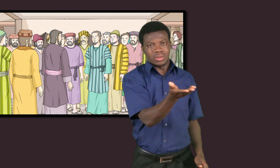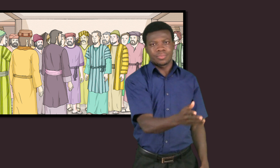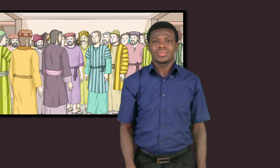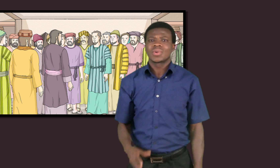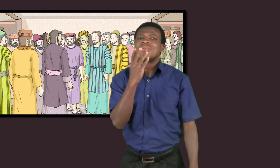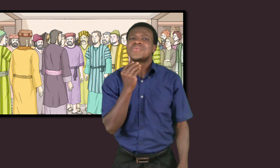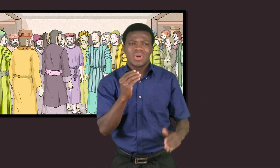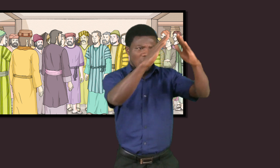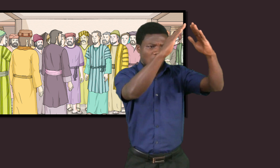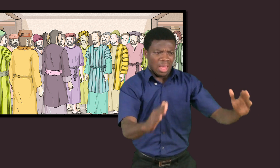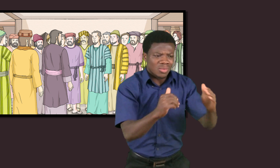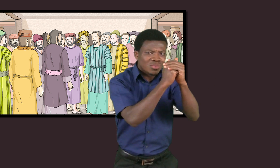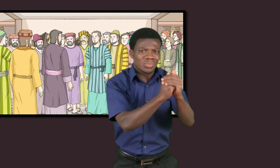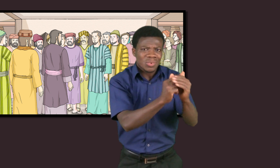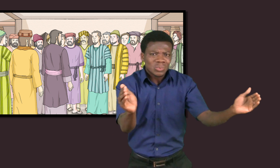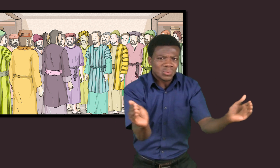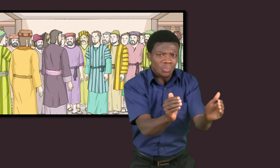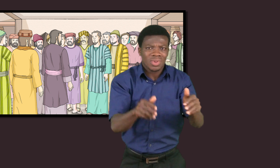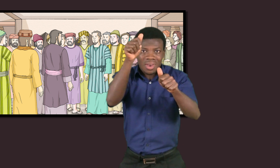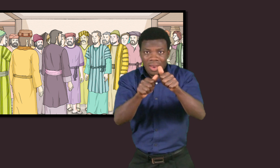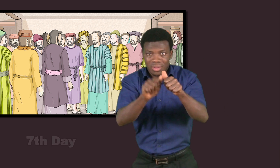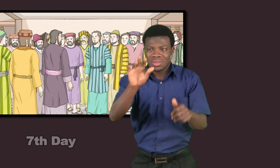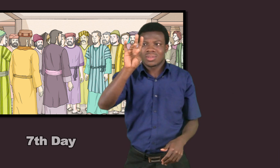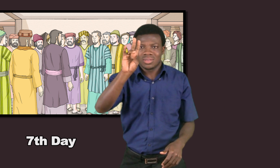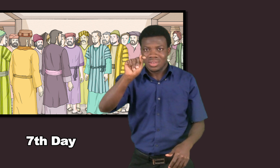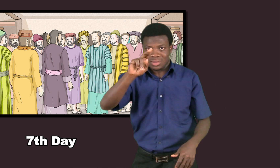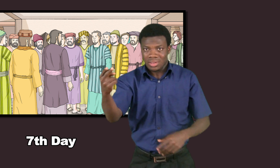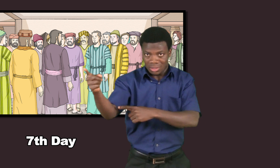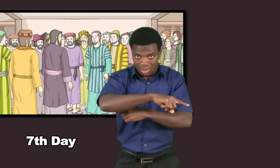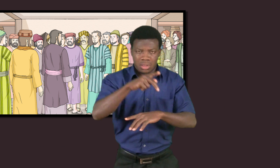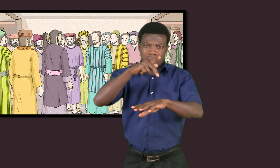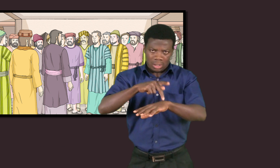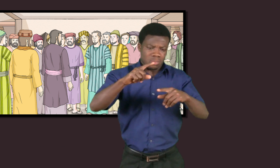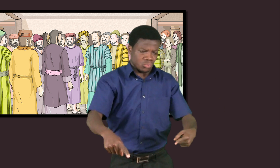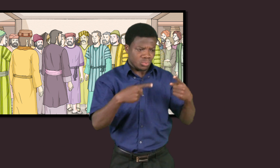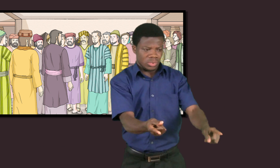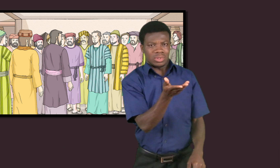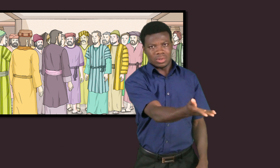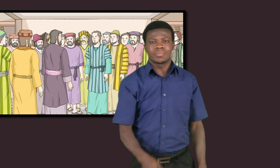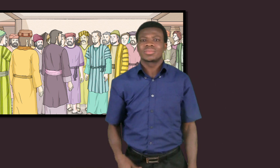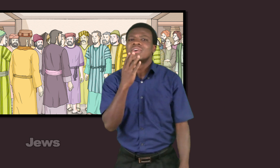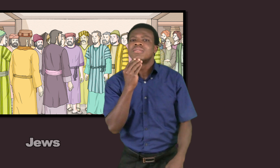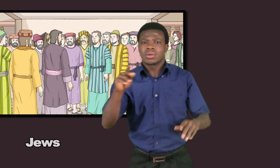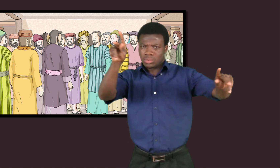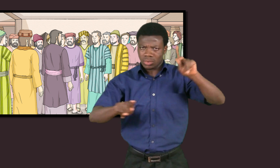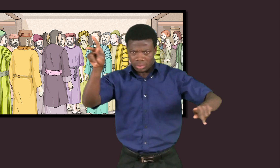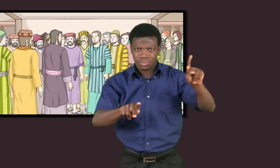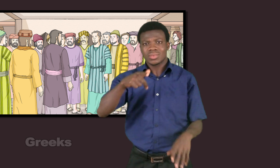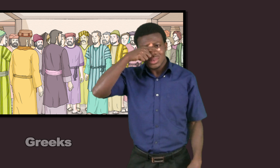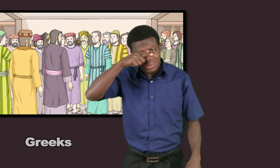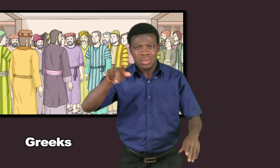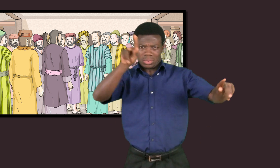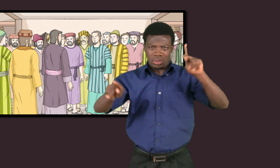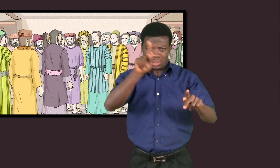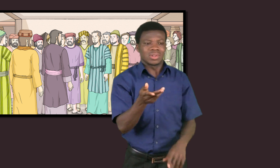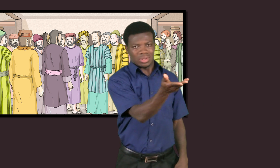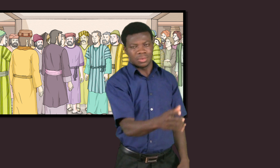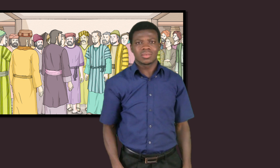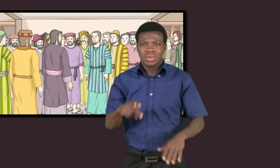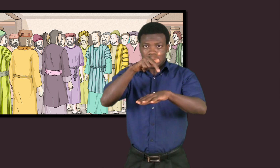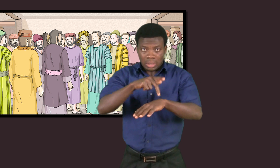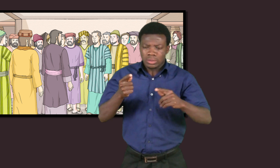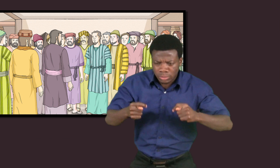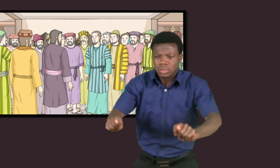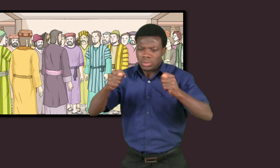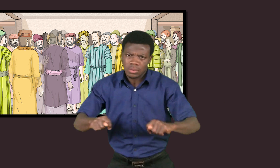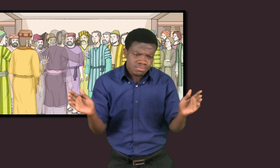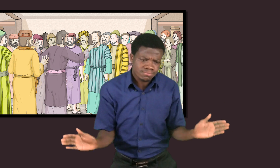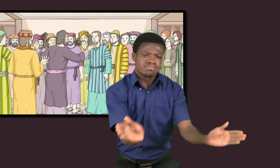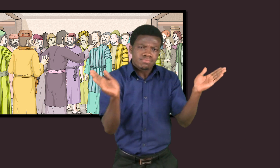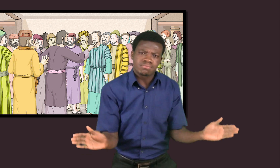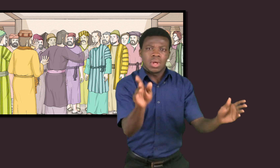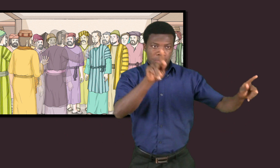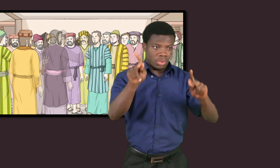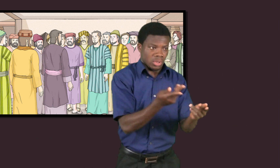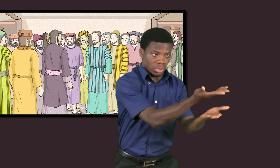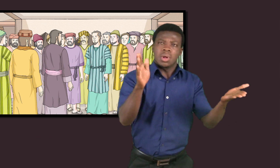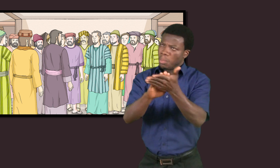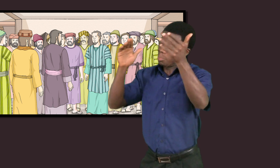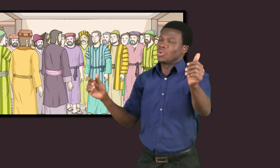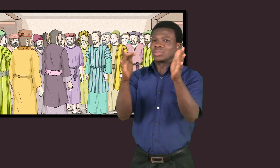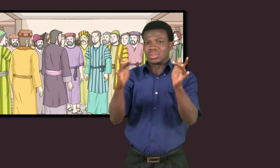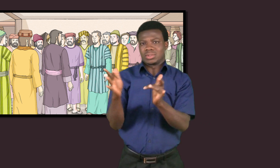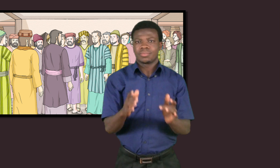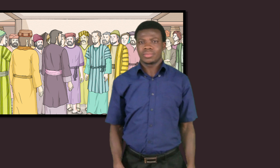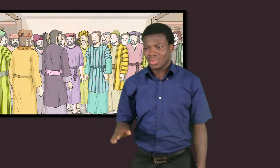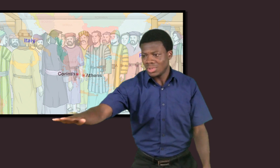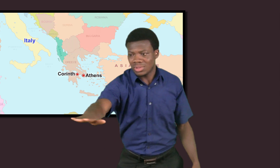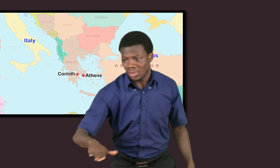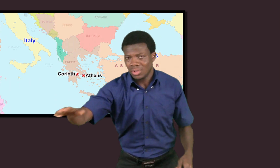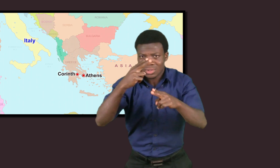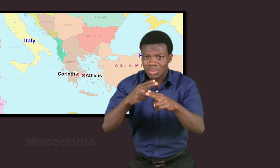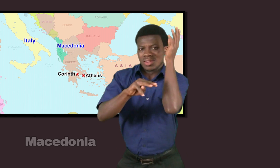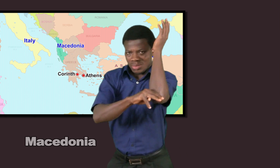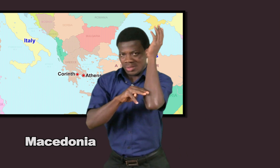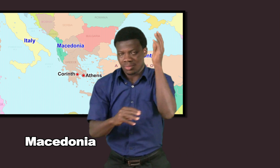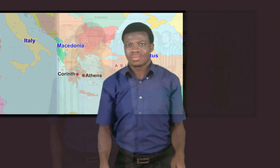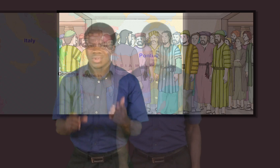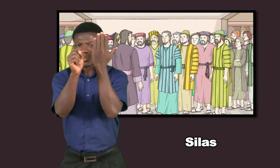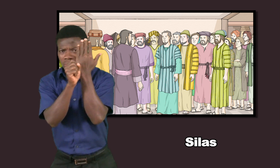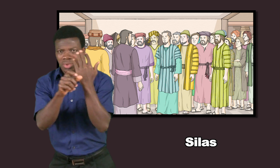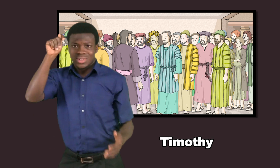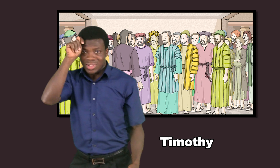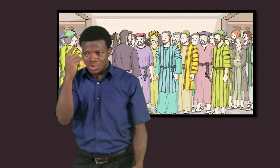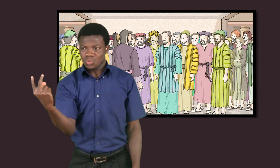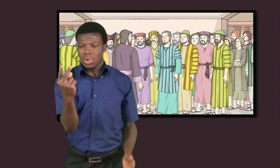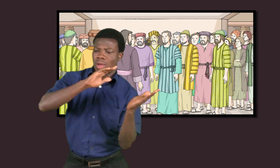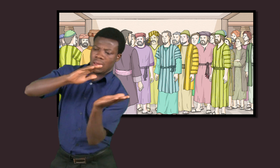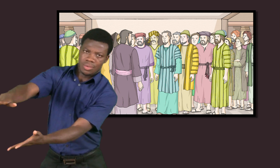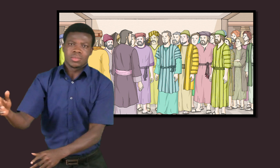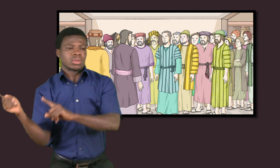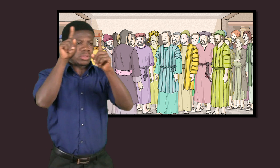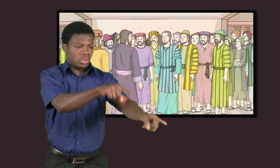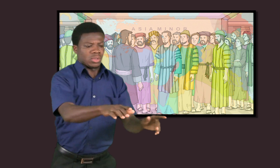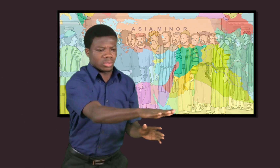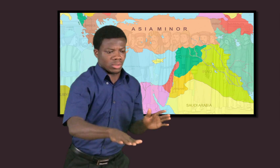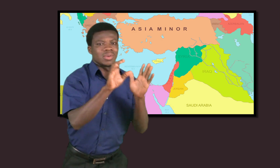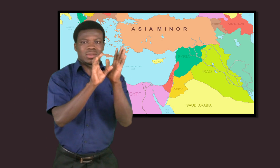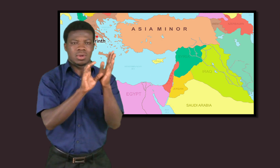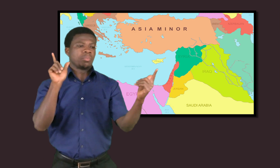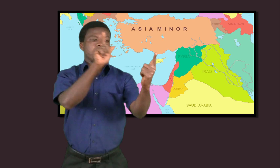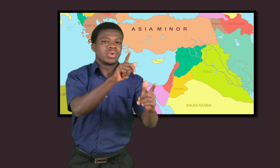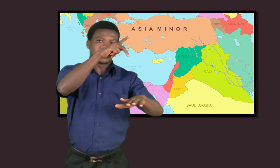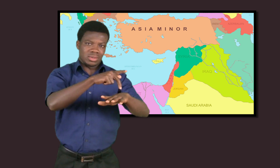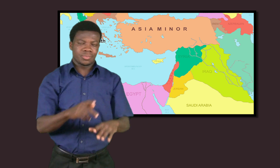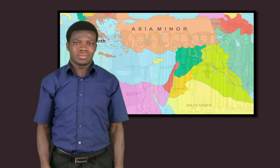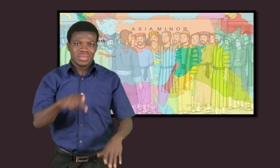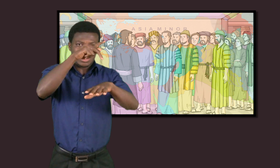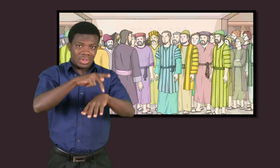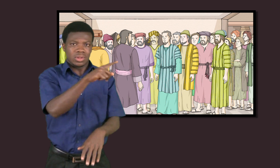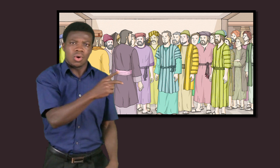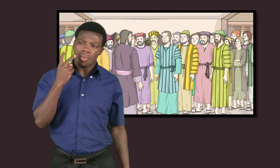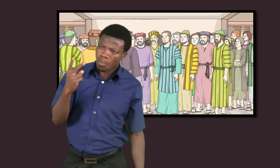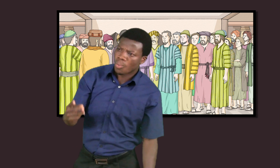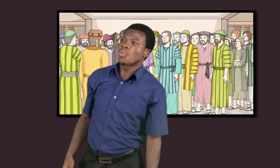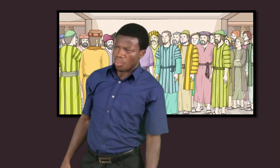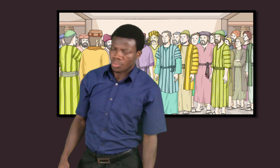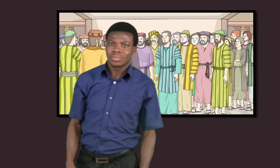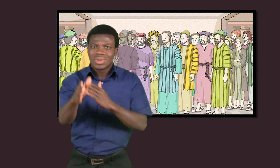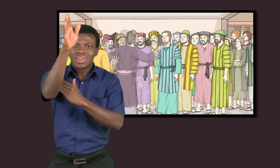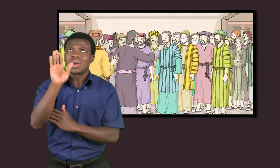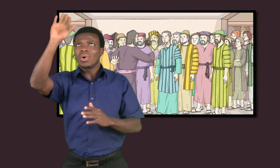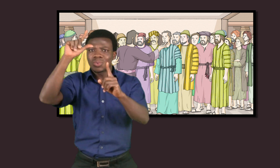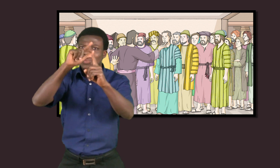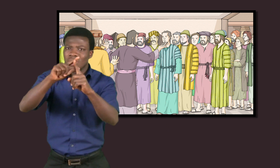Every Sabbath he reasoned in the synagogue, trying to persuade Jews and Greeks alike.